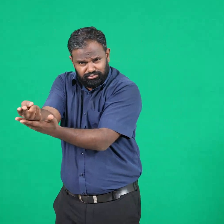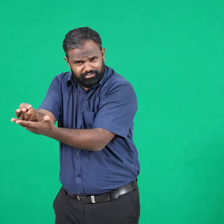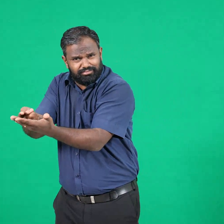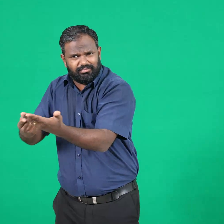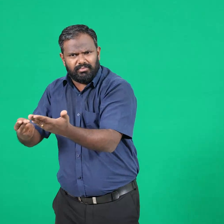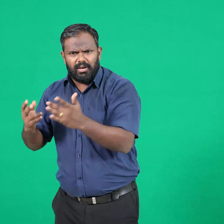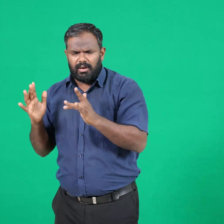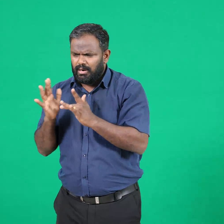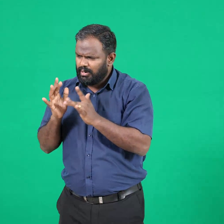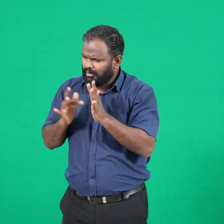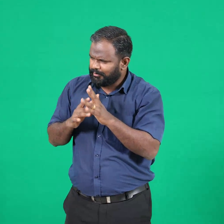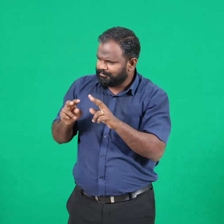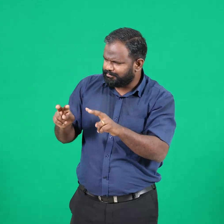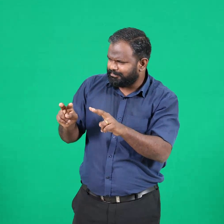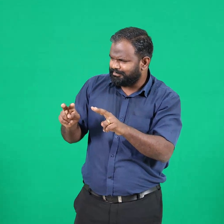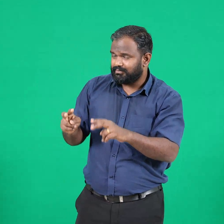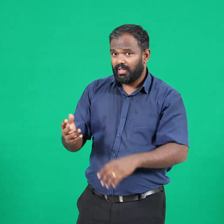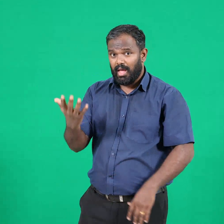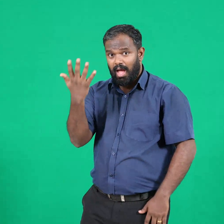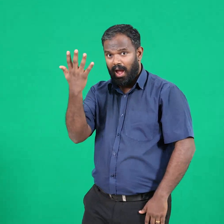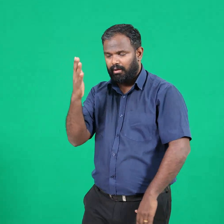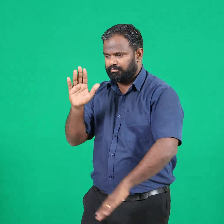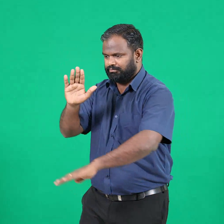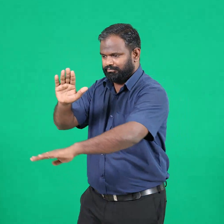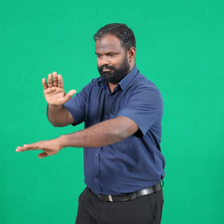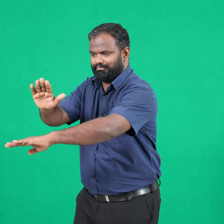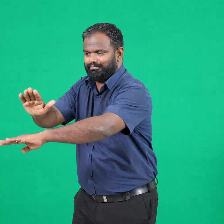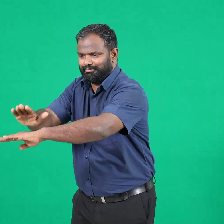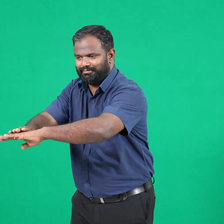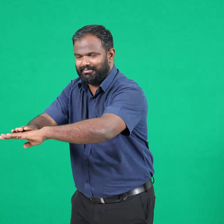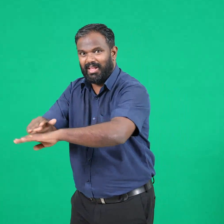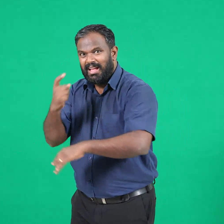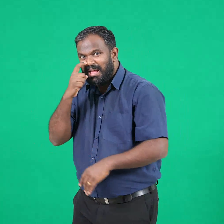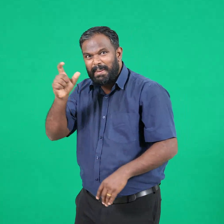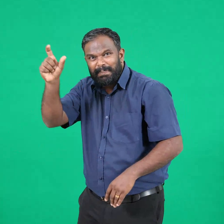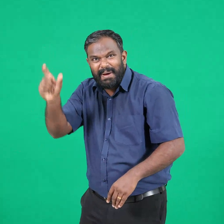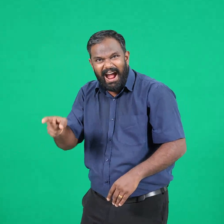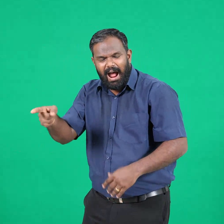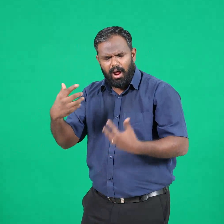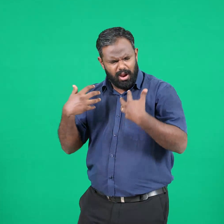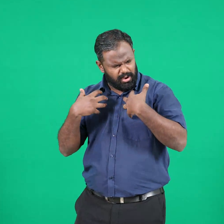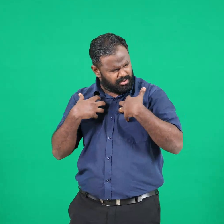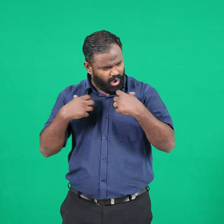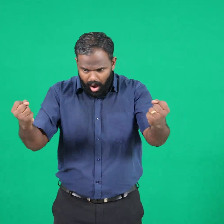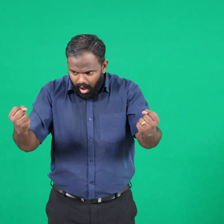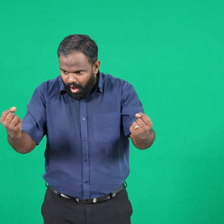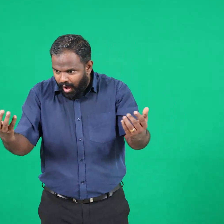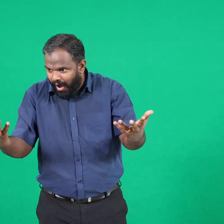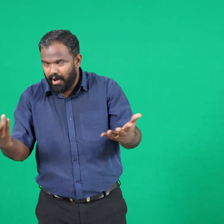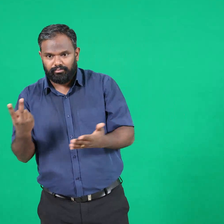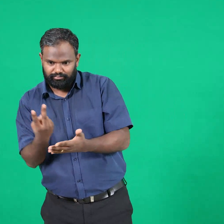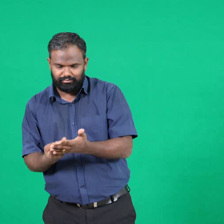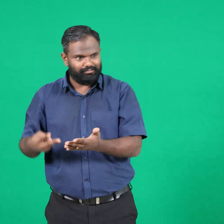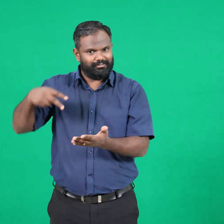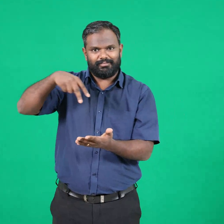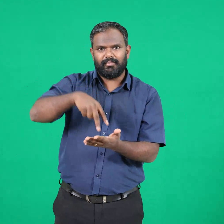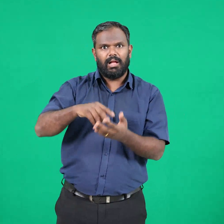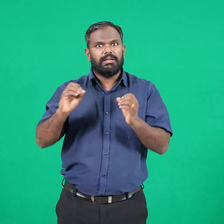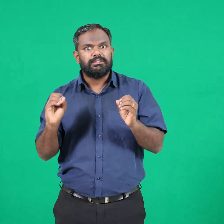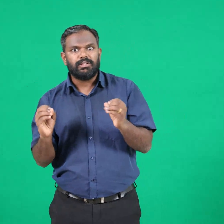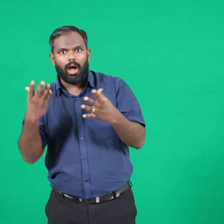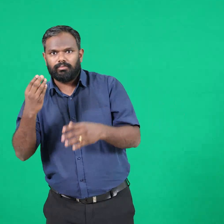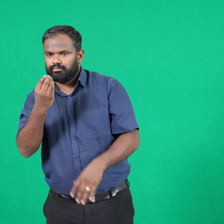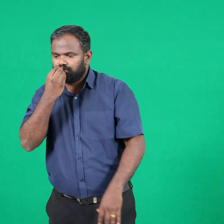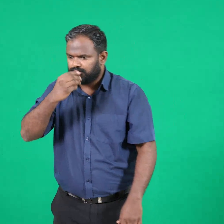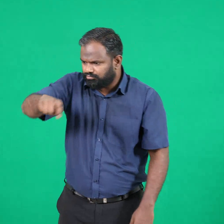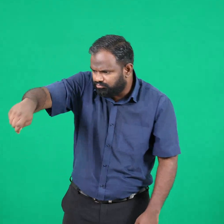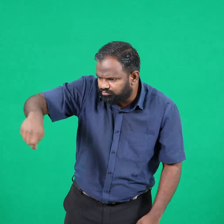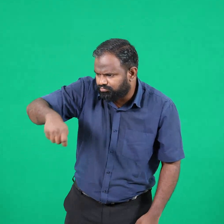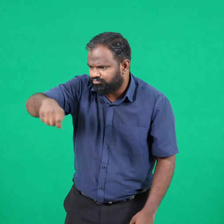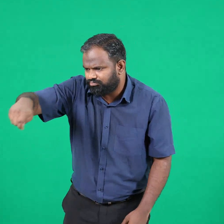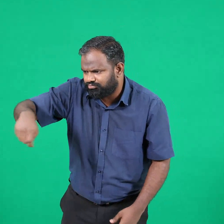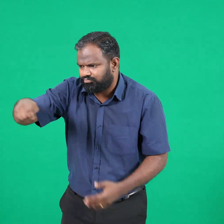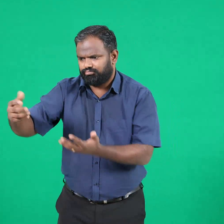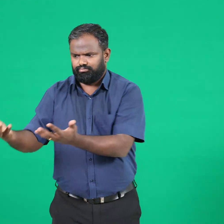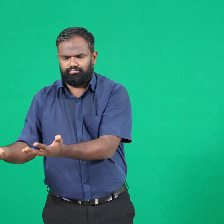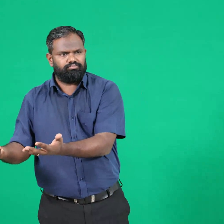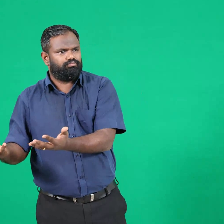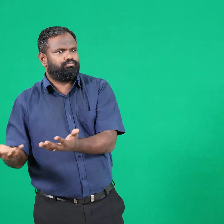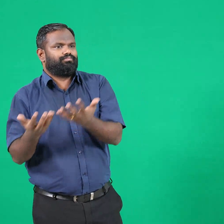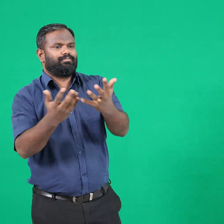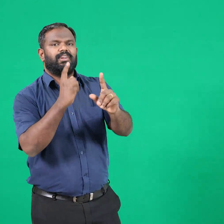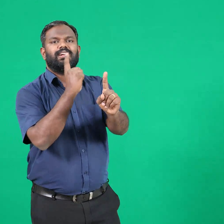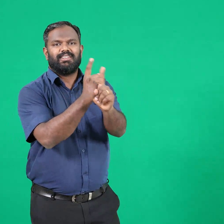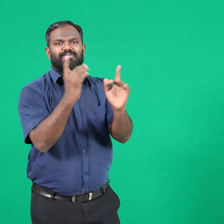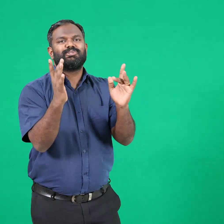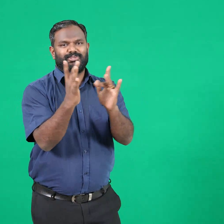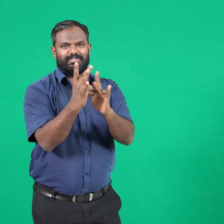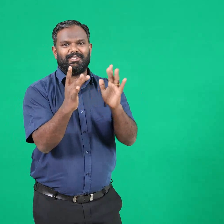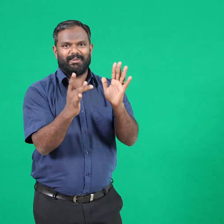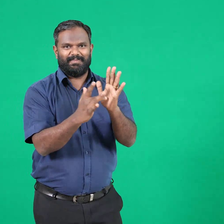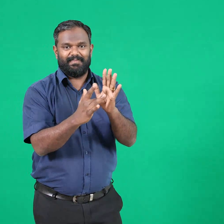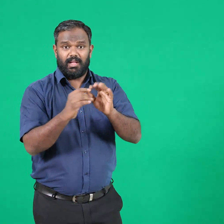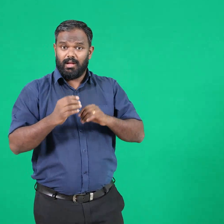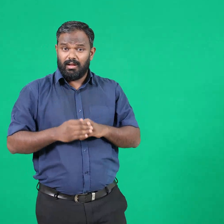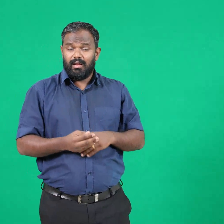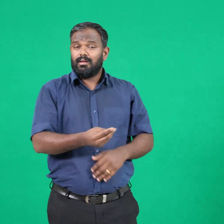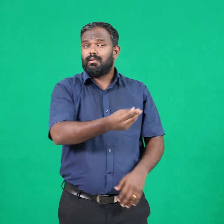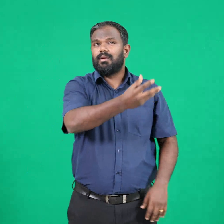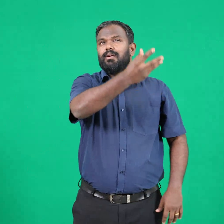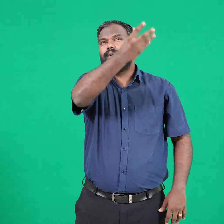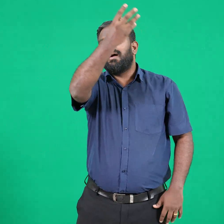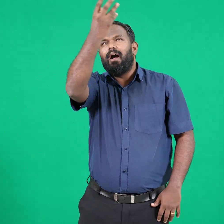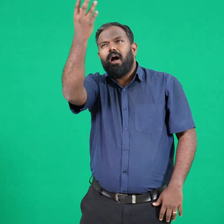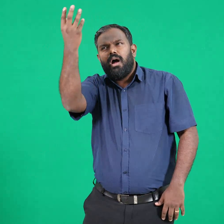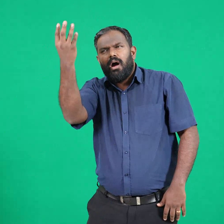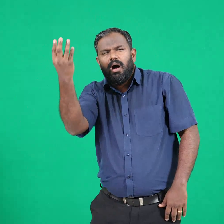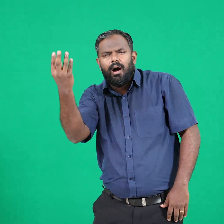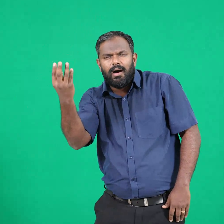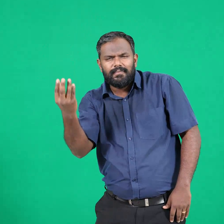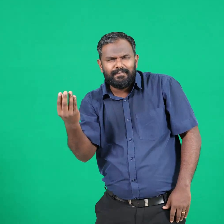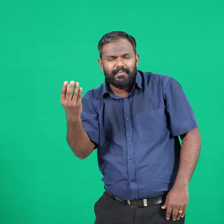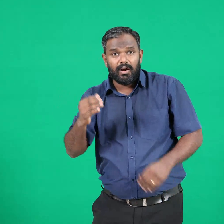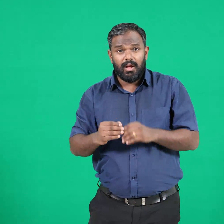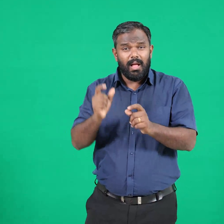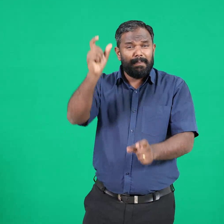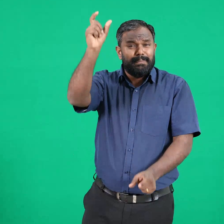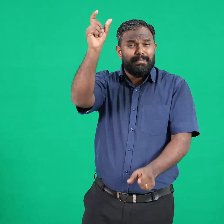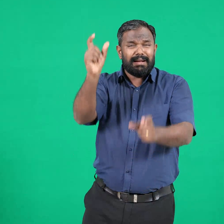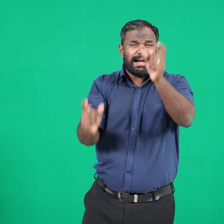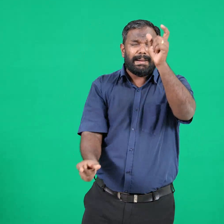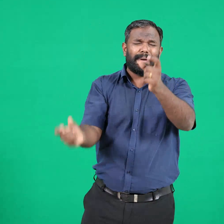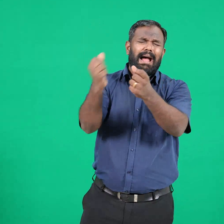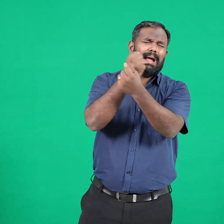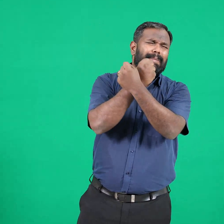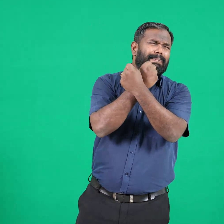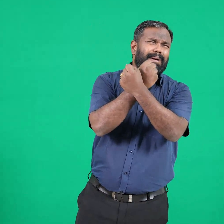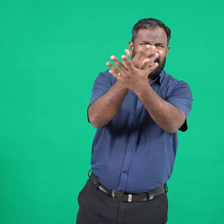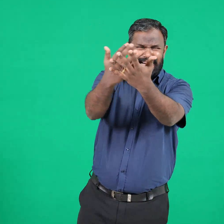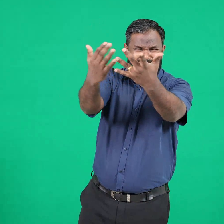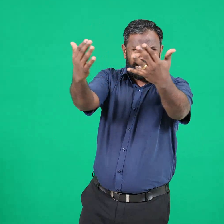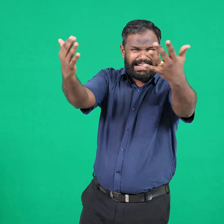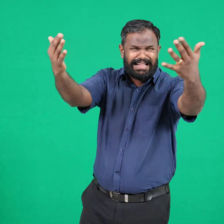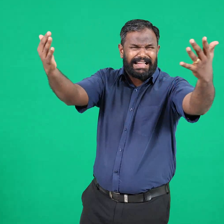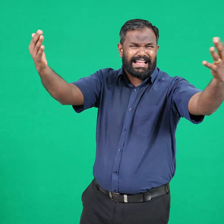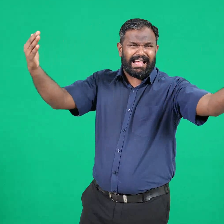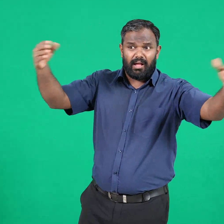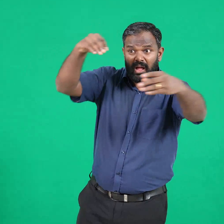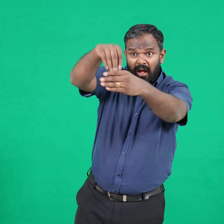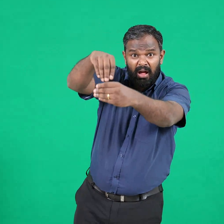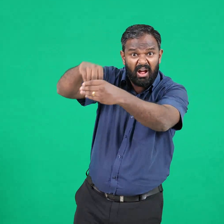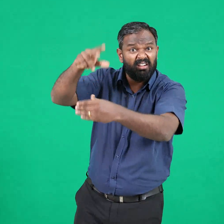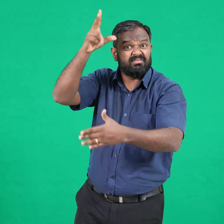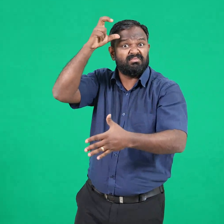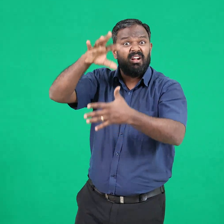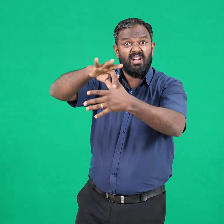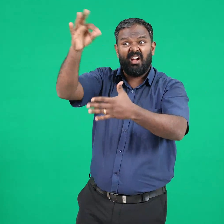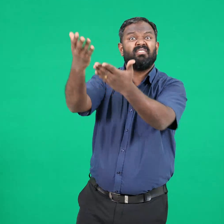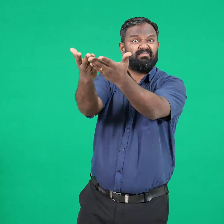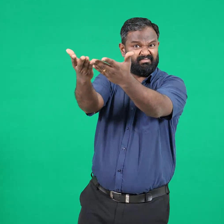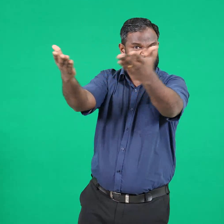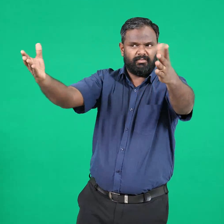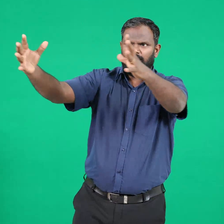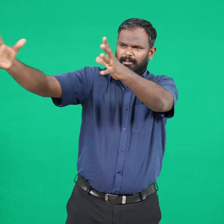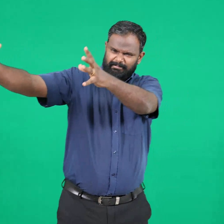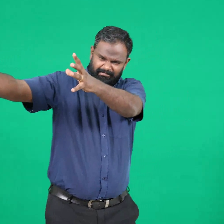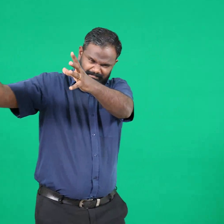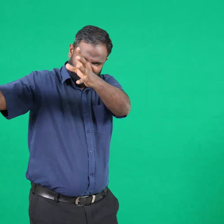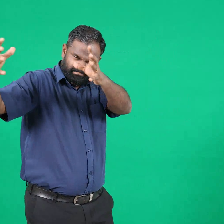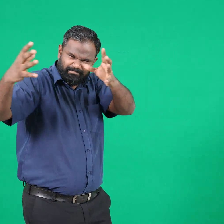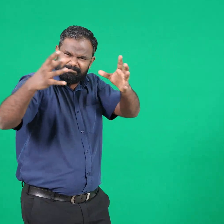So He touched her hand, and the fever left her, and she got up and began to serve them.